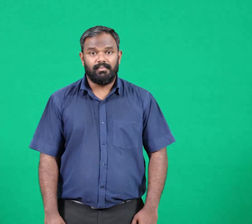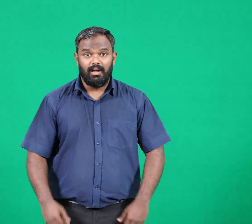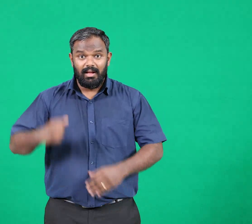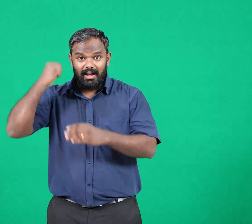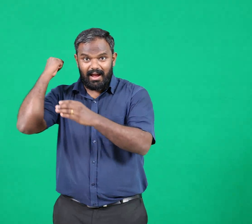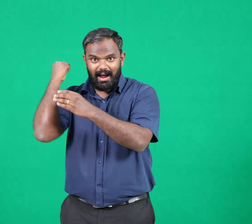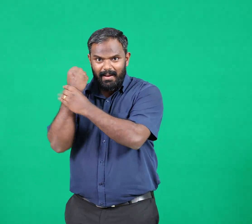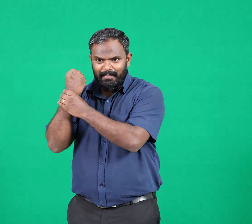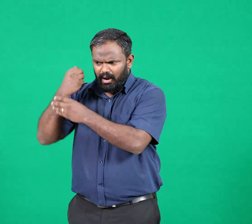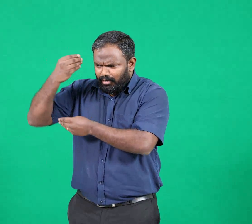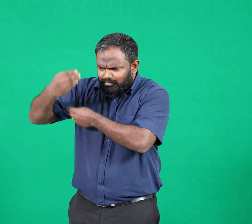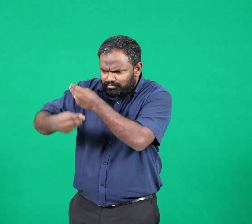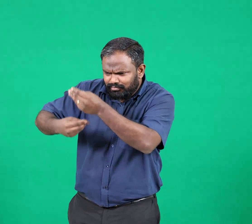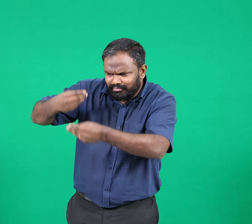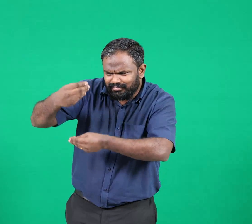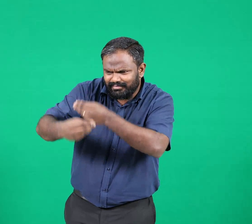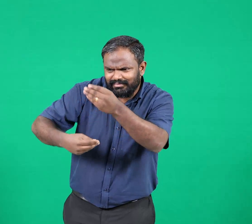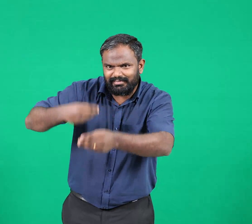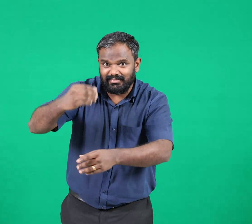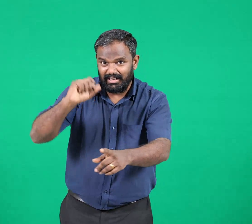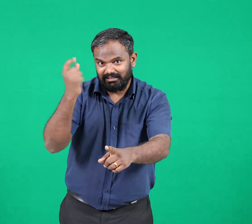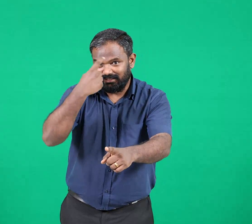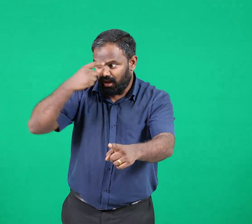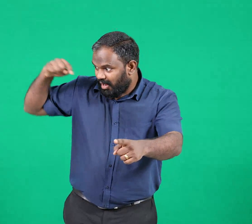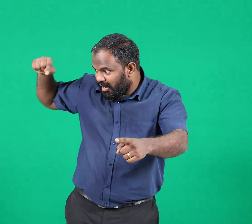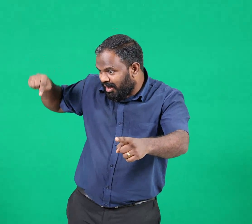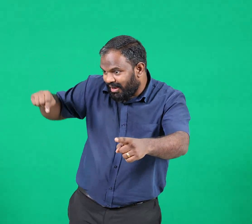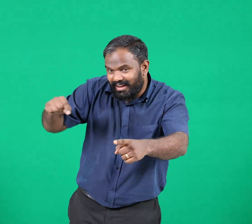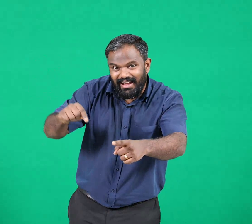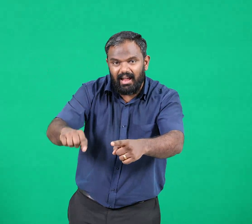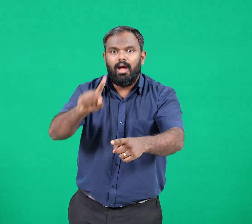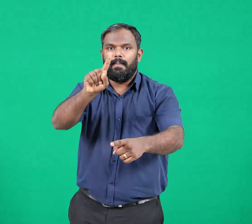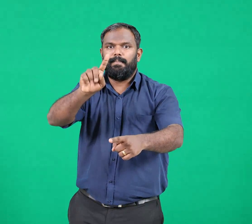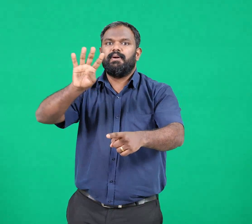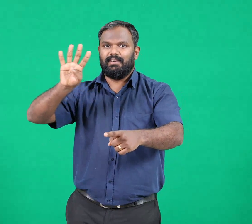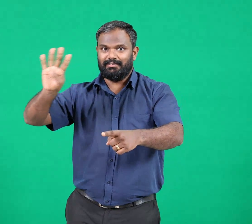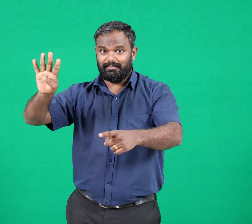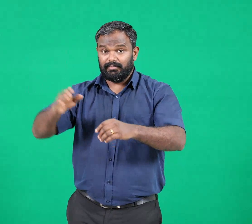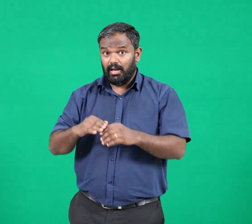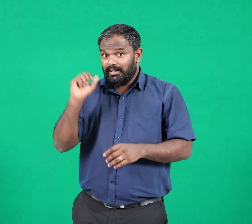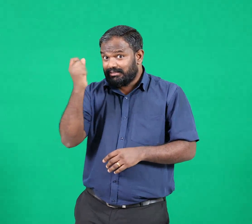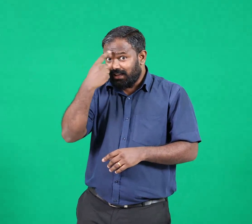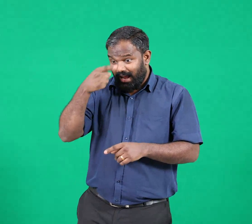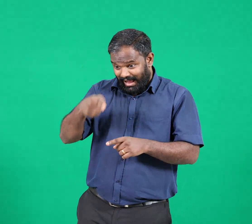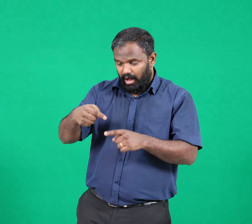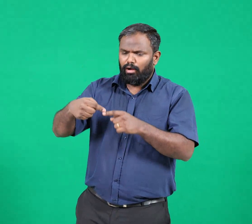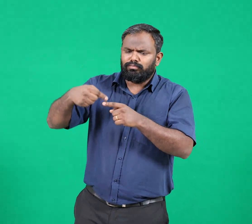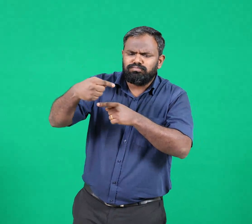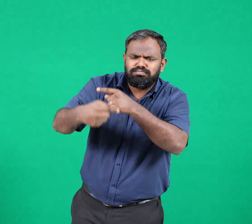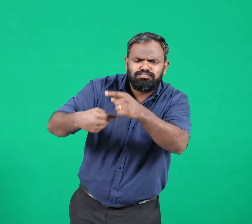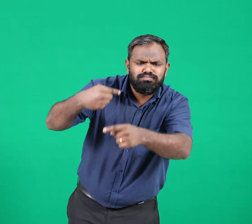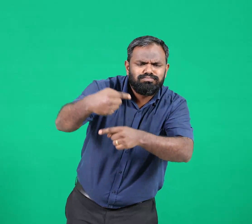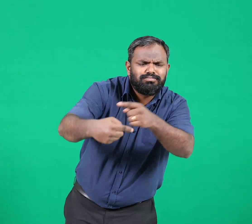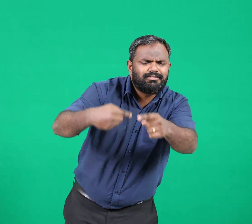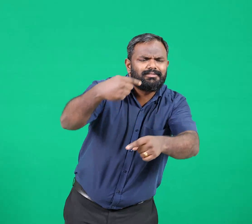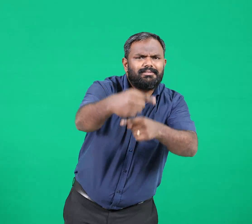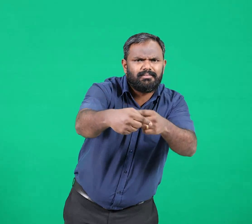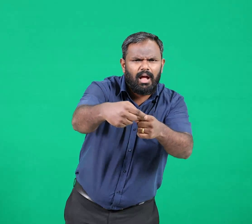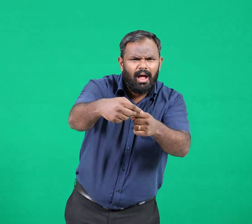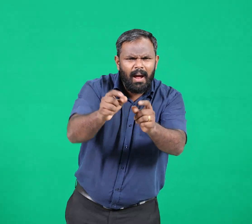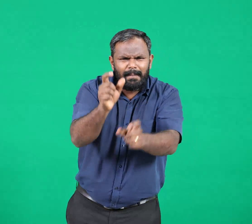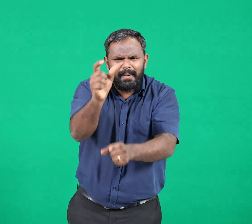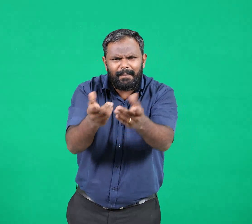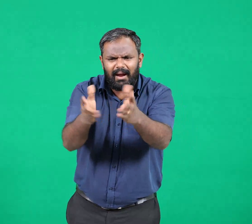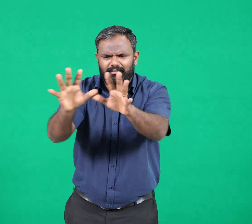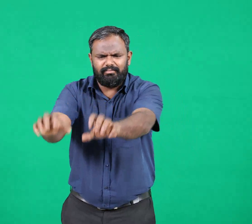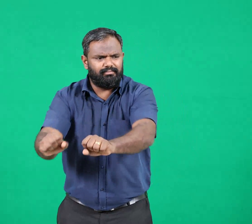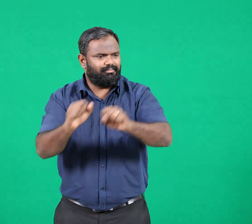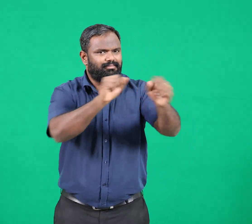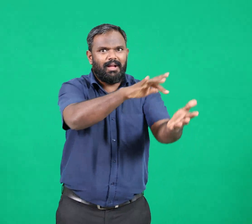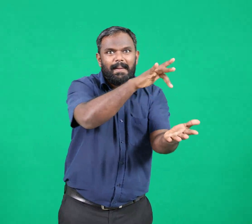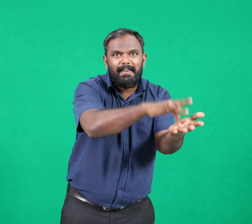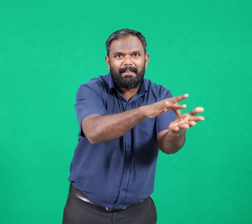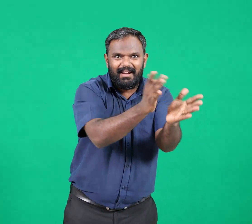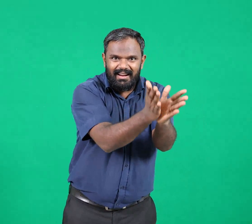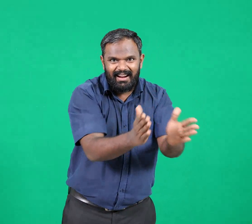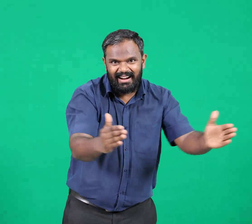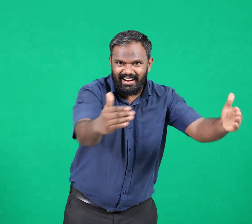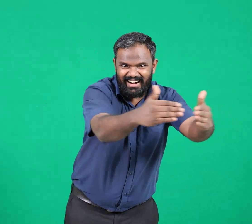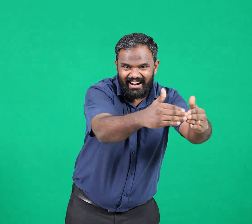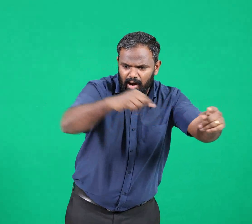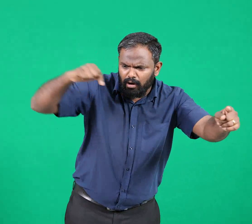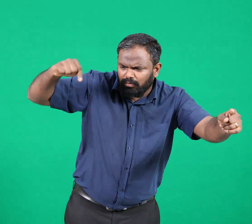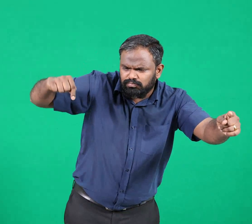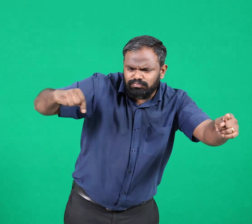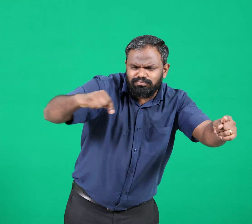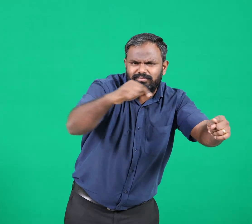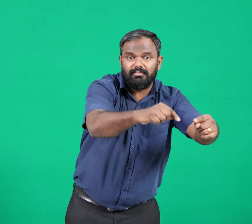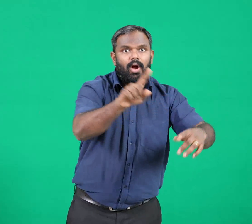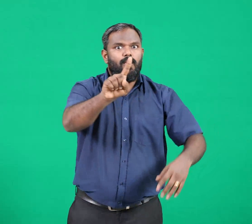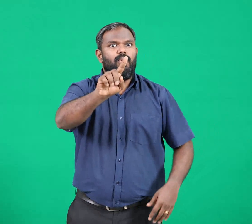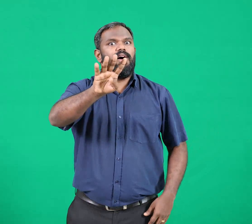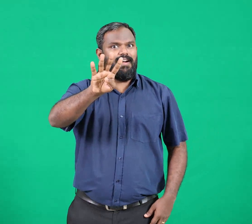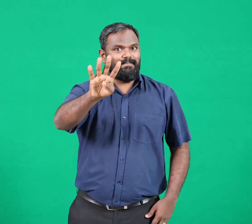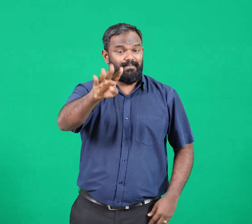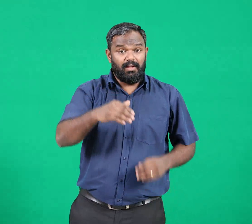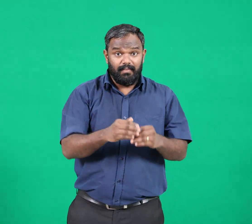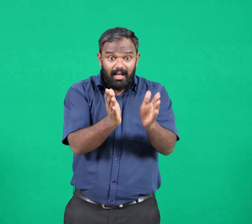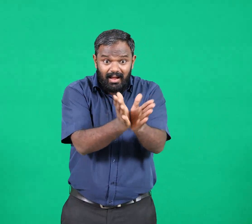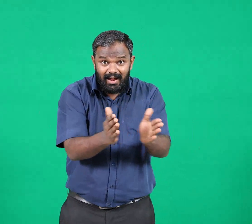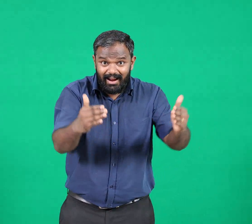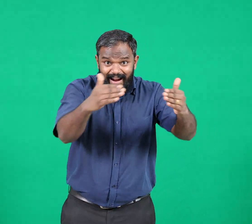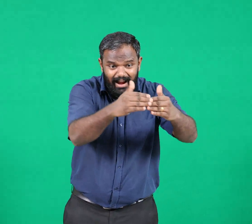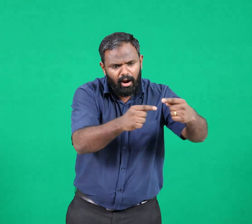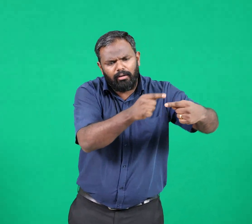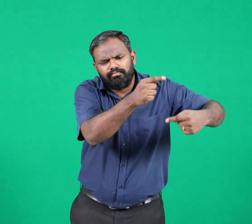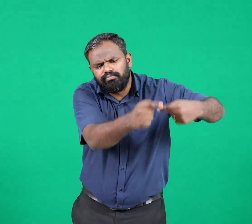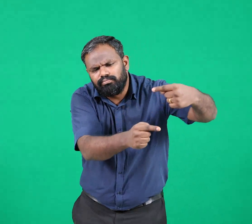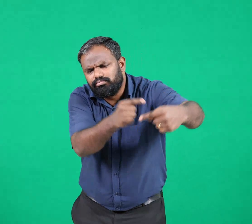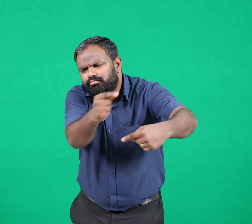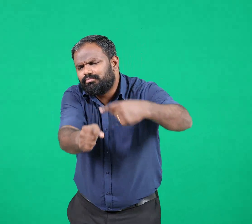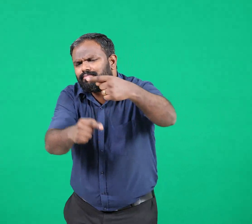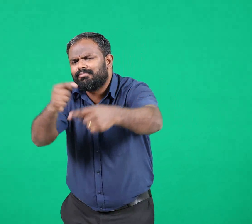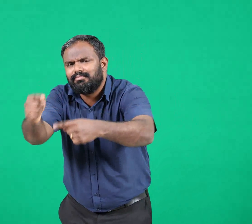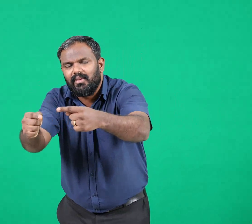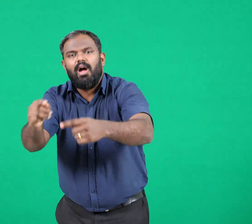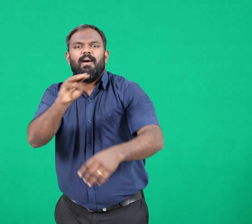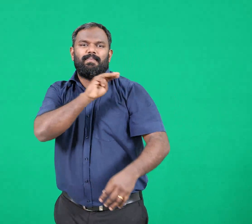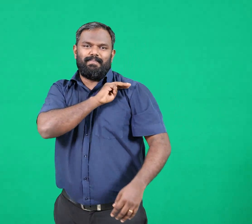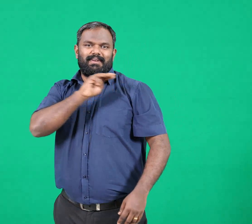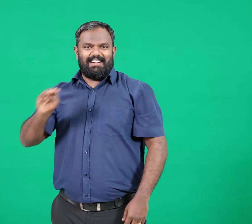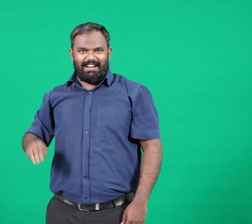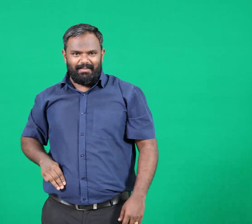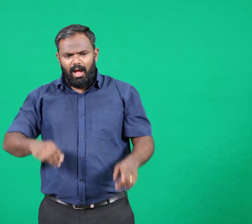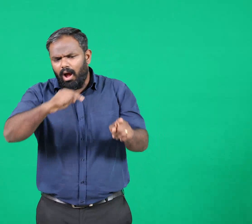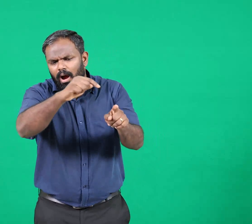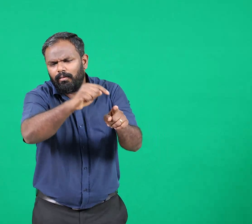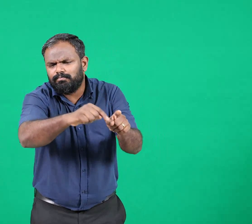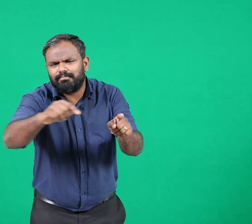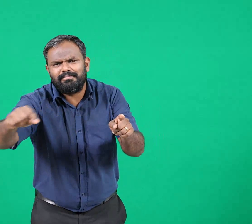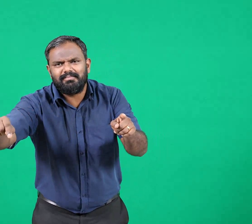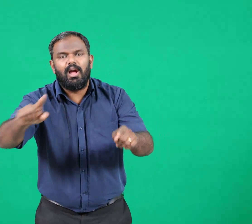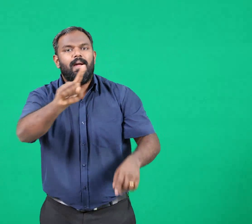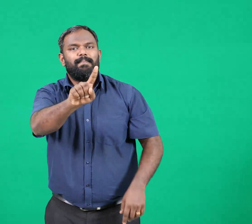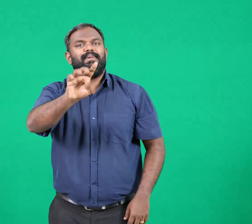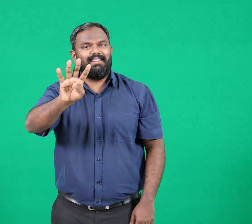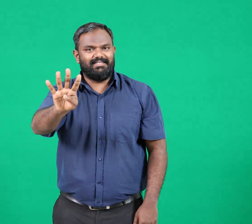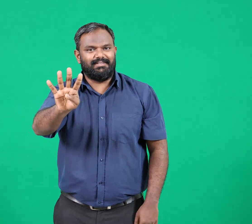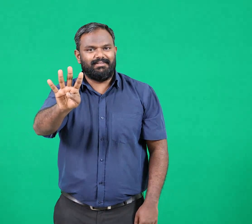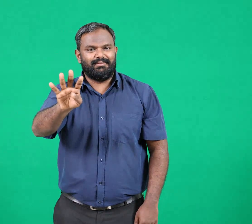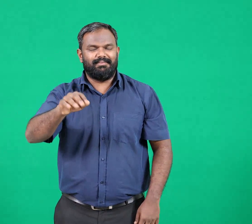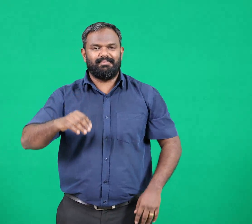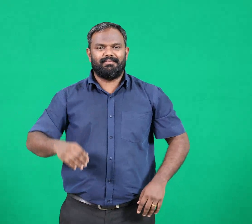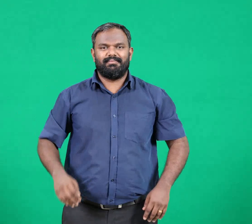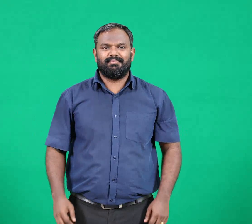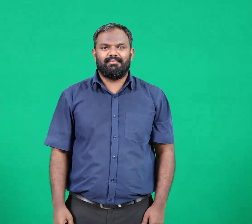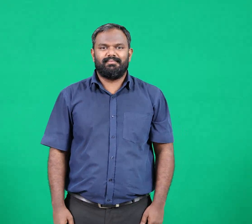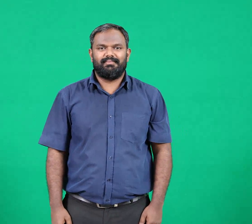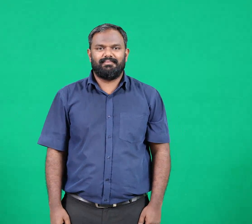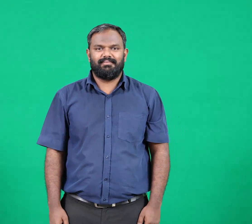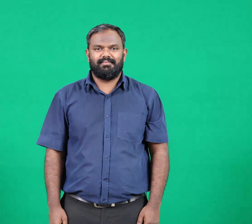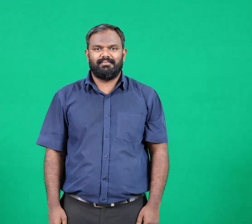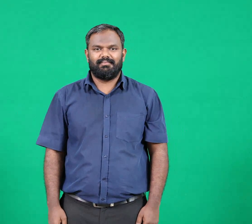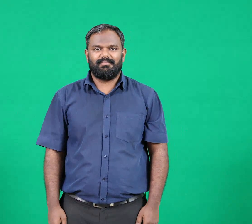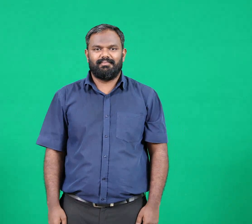In all, then, there were fourteen generations from Abraham to David, fourteen from David to the exile to Babylon, and fourteen from the exile to the Christ.